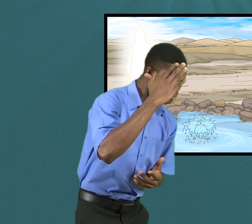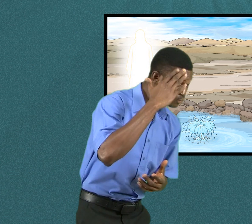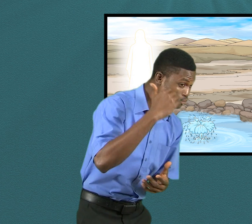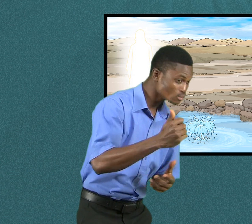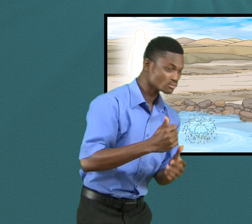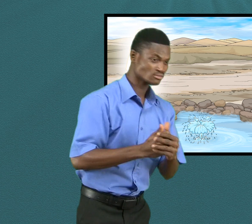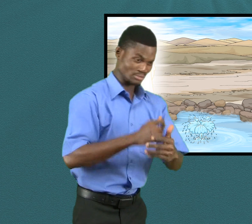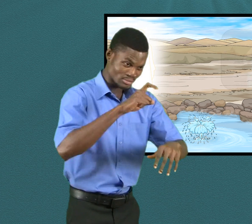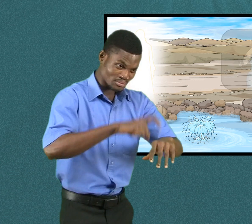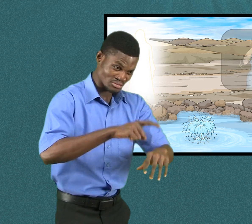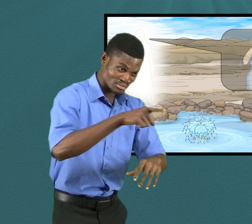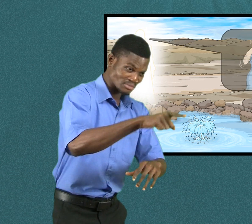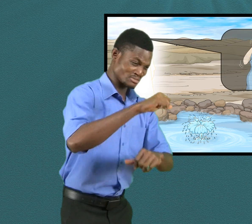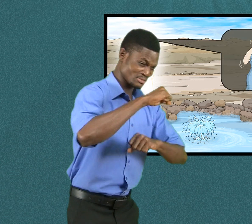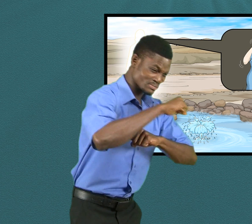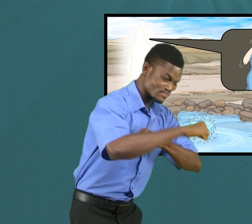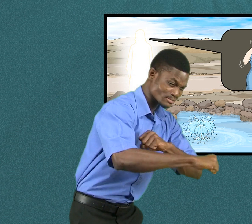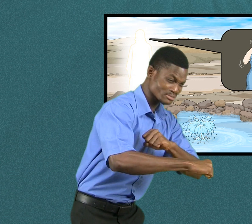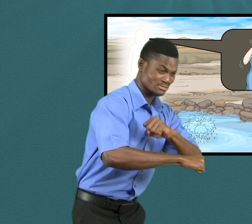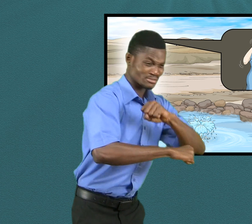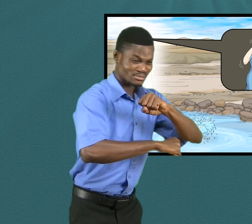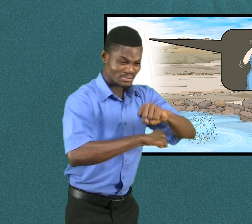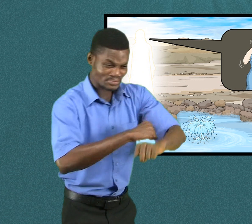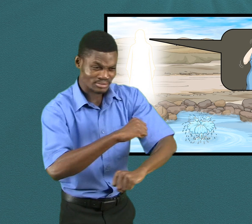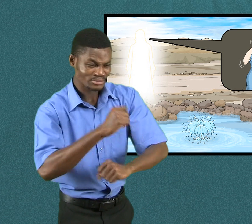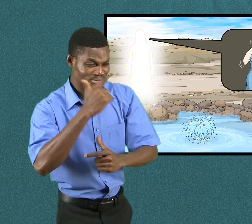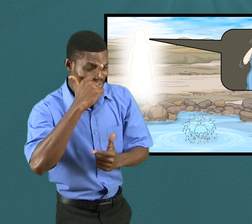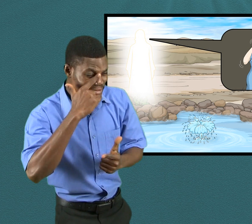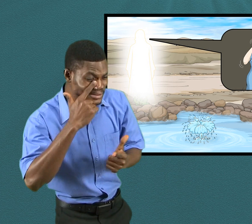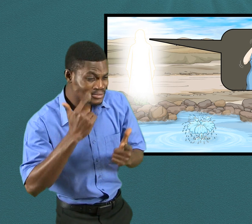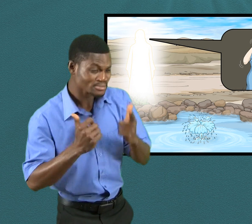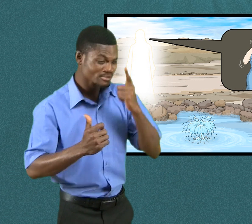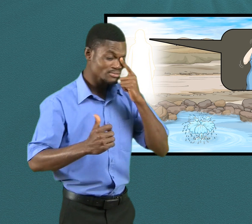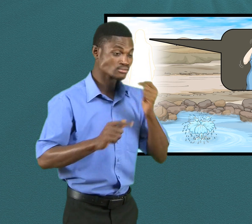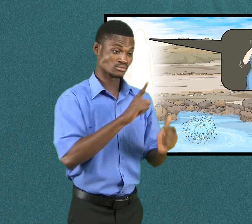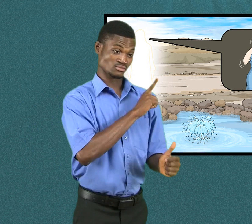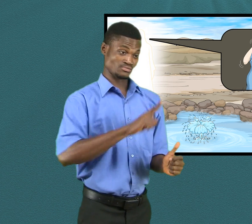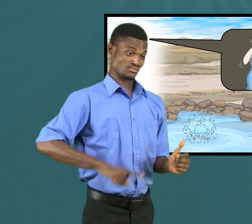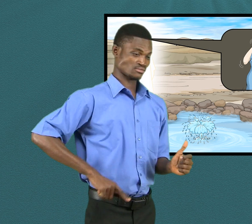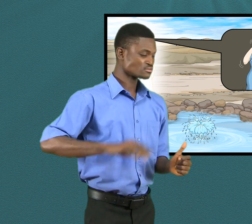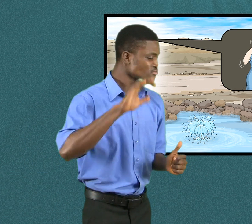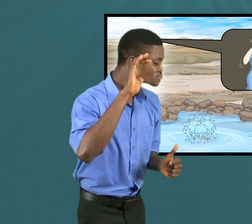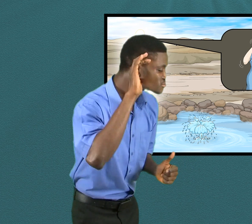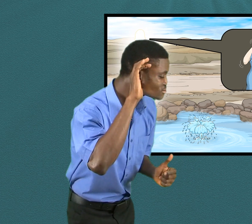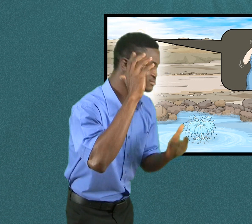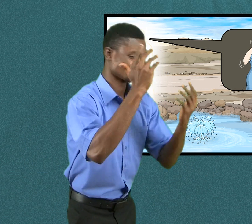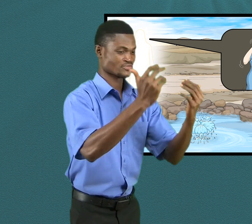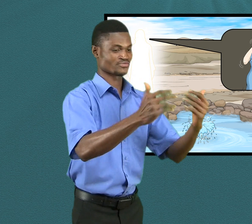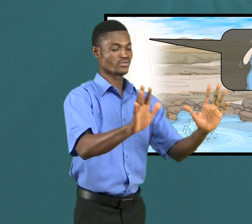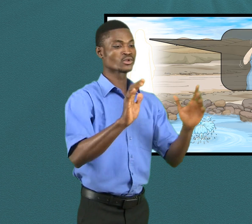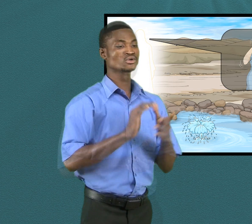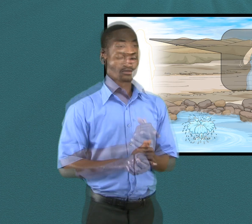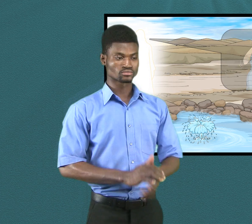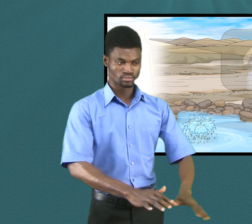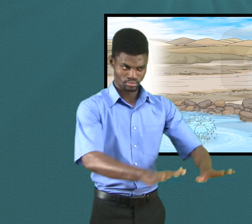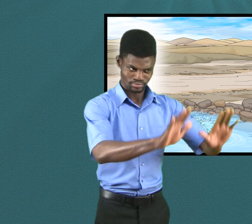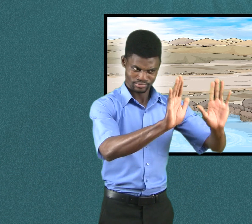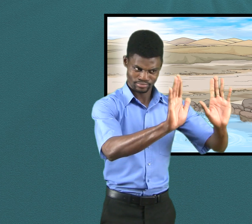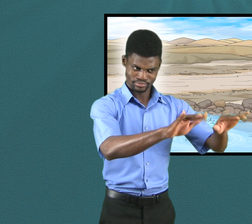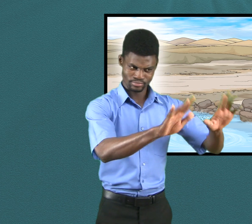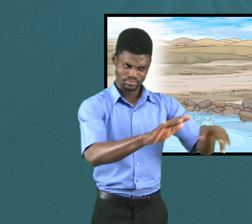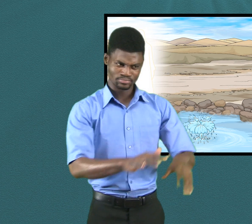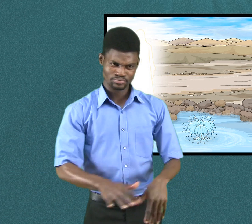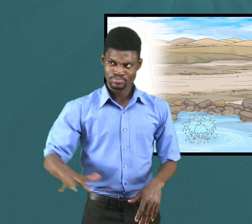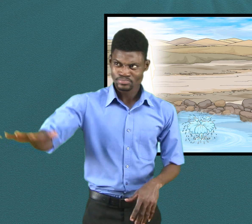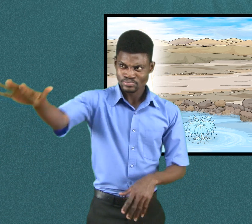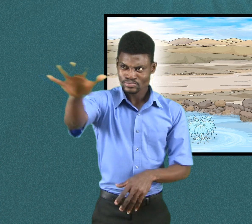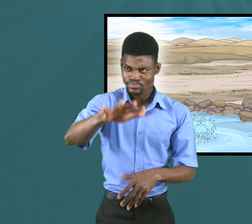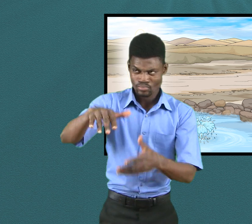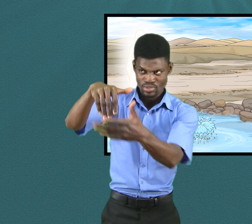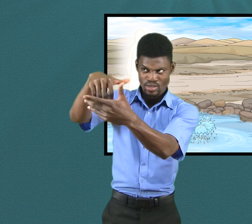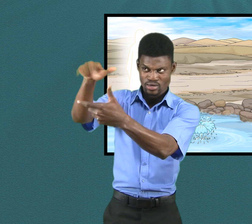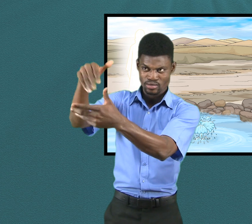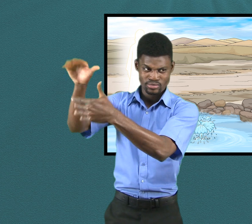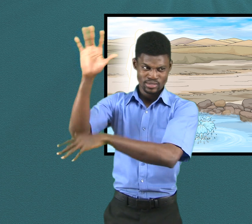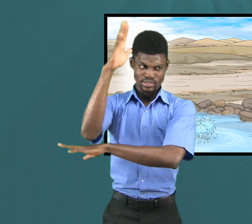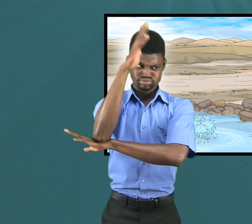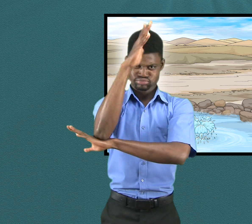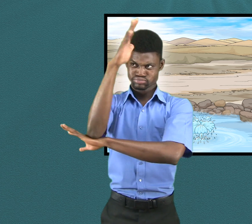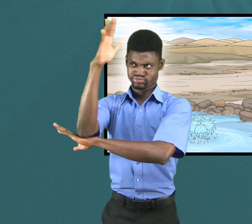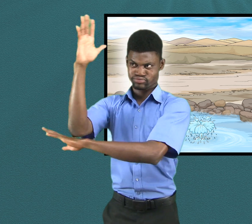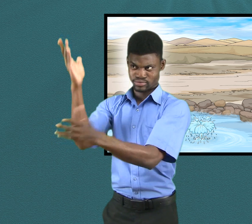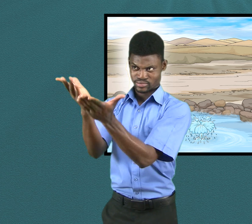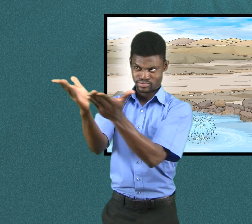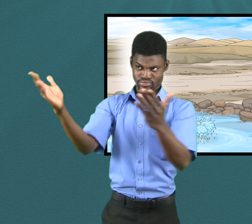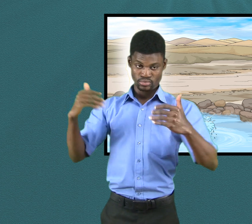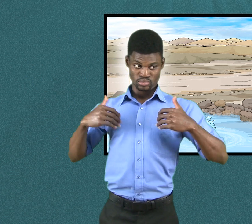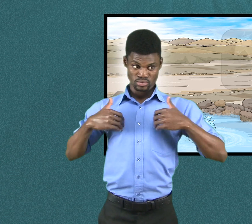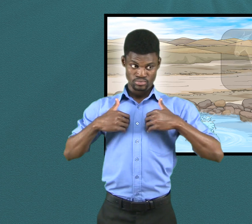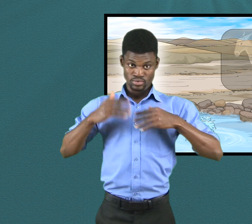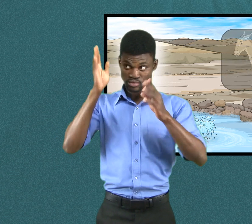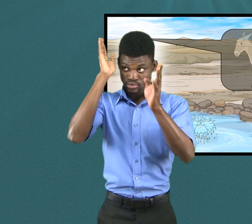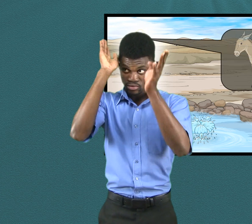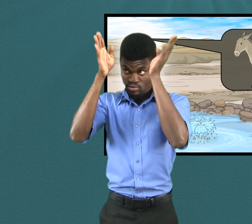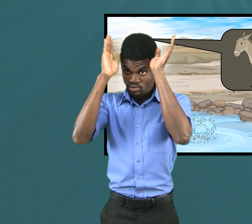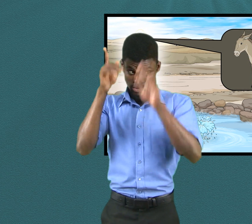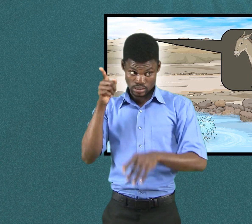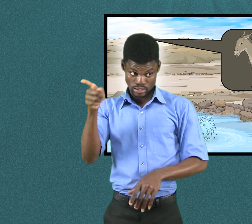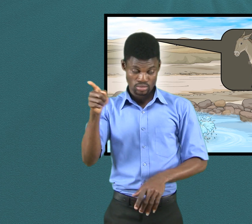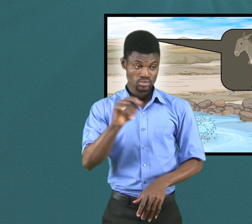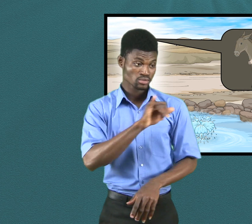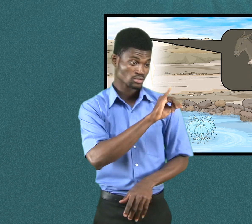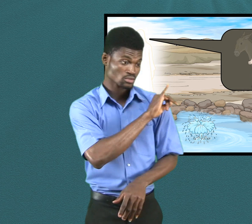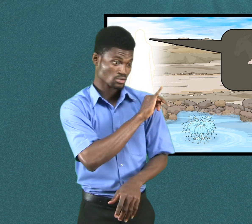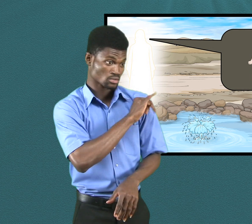And you shall name him Ishmael, for the LORD has heard your cry of affliction.